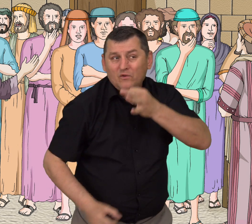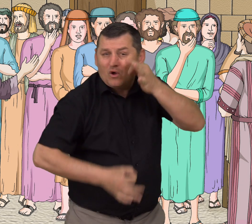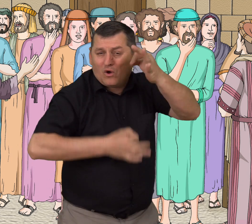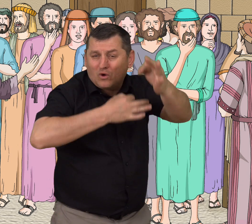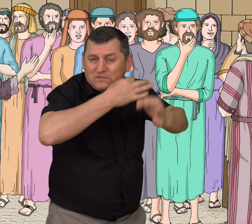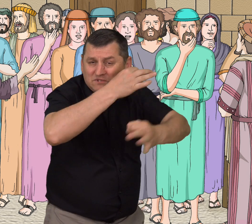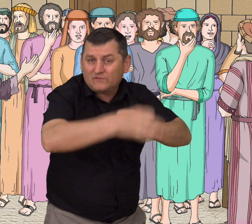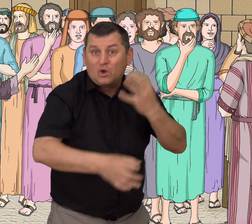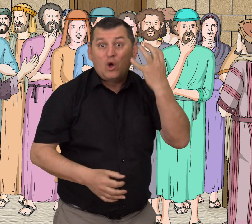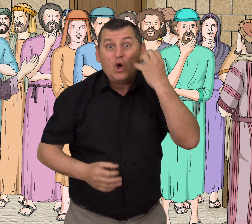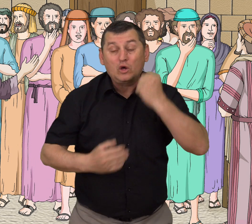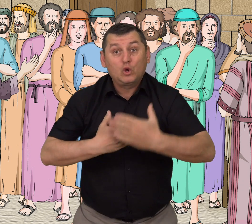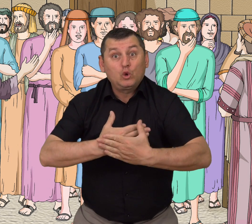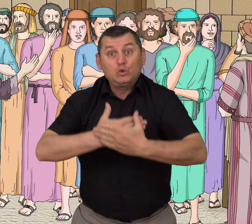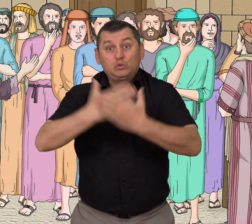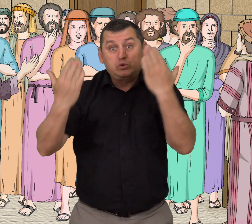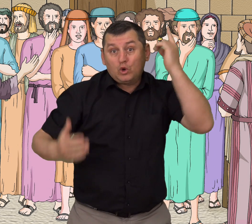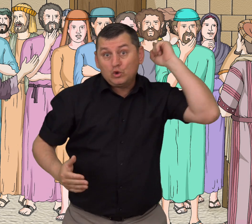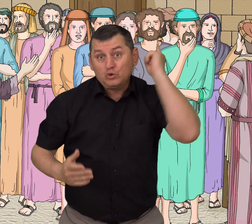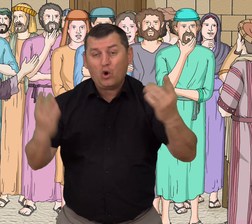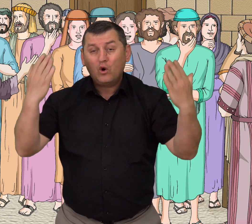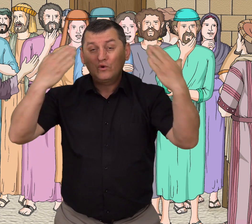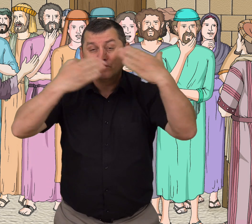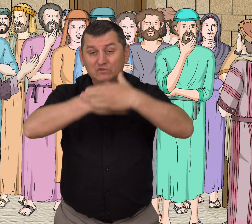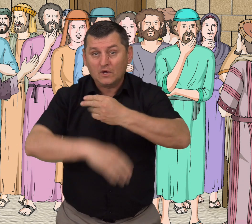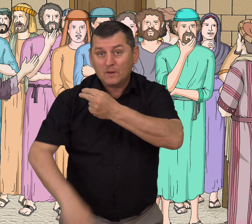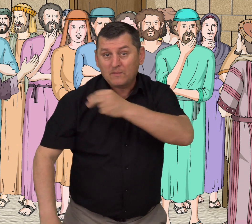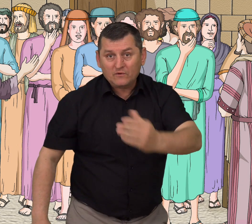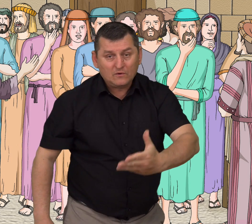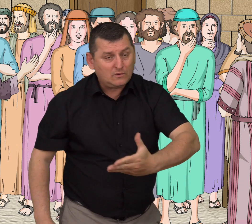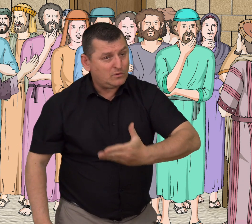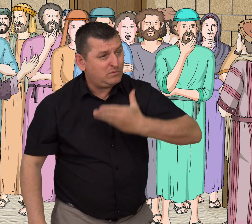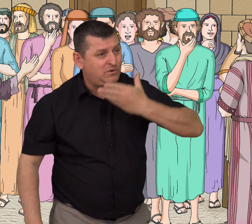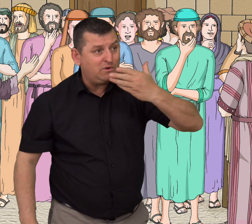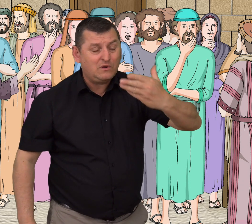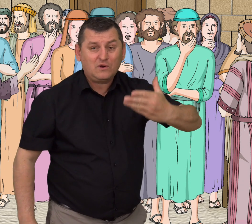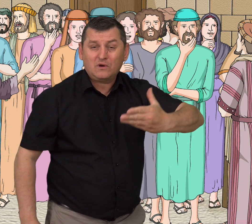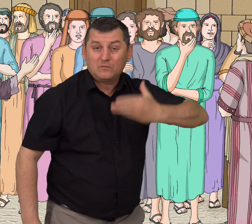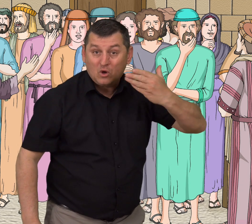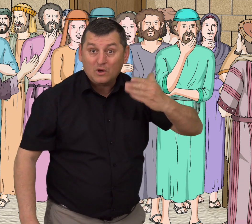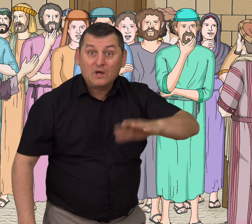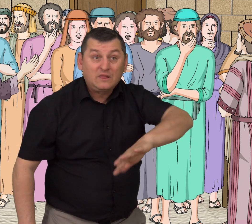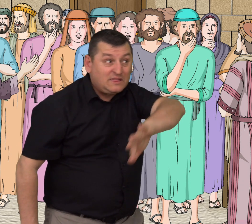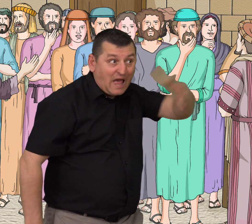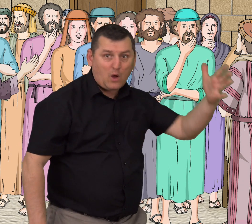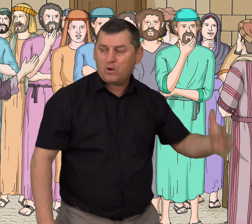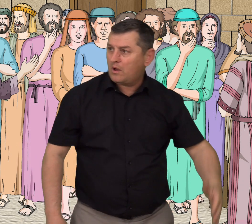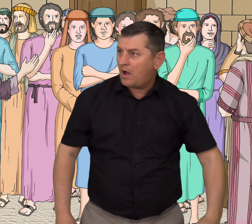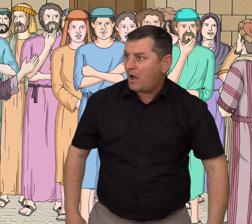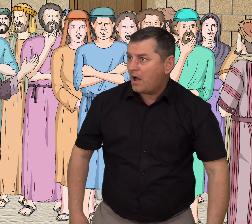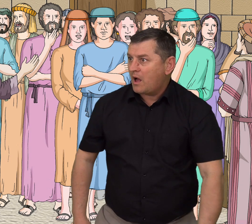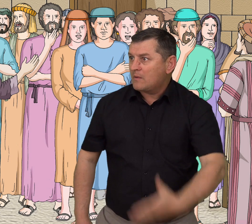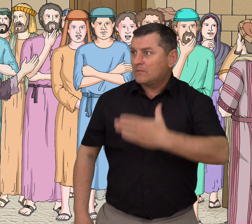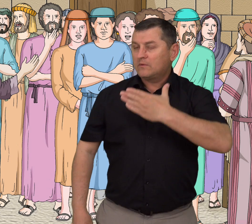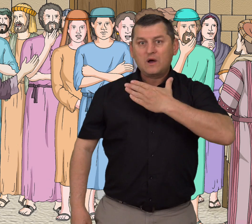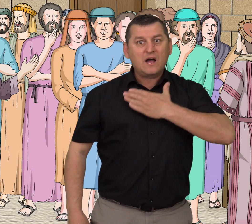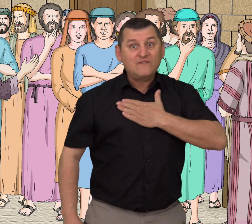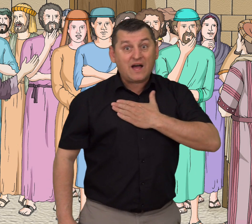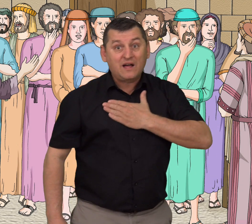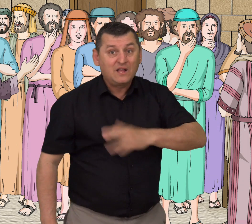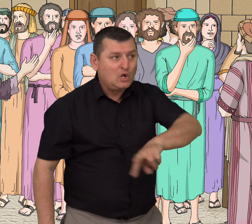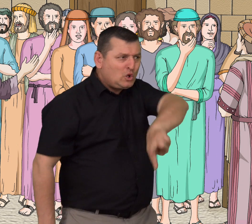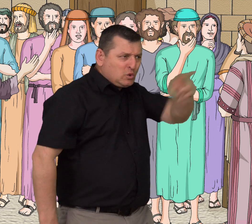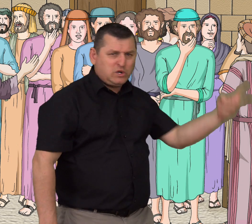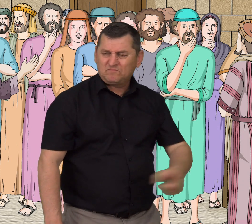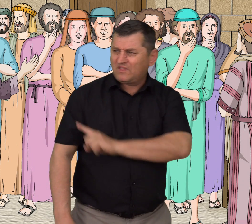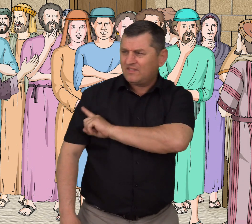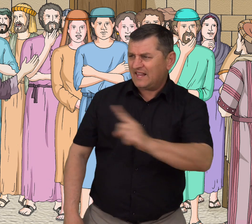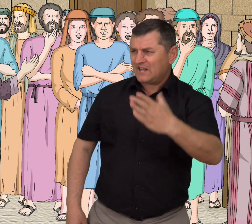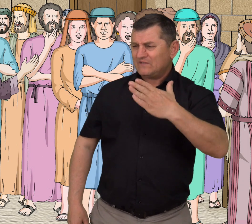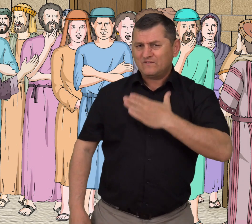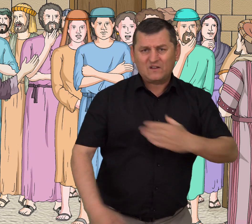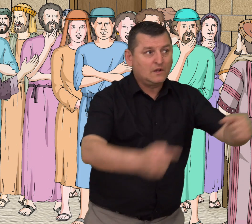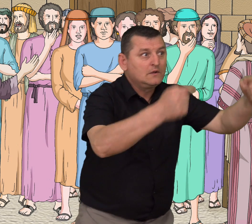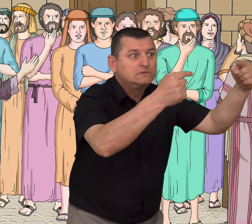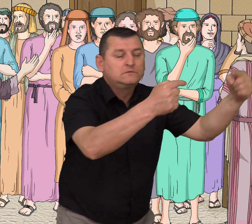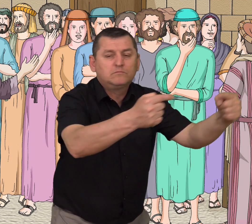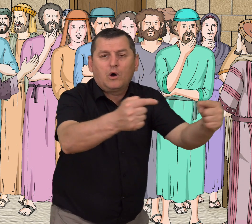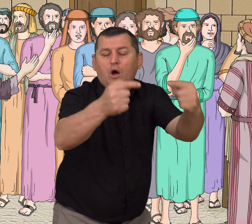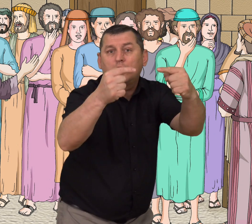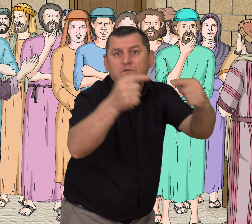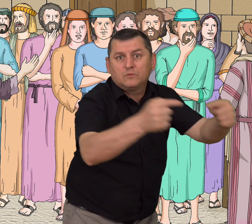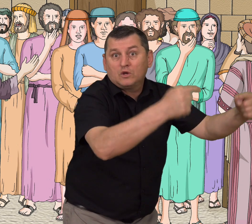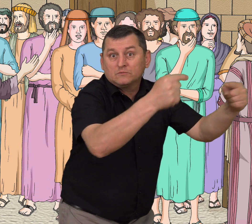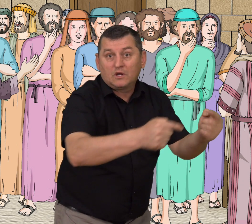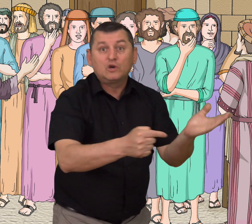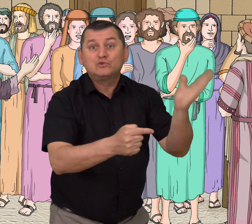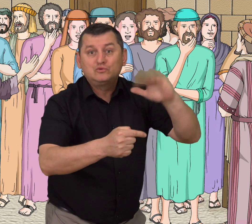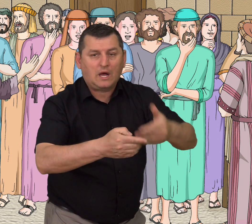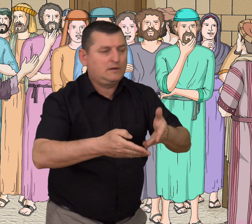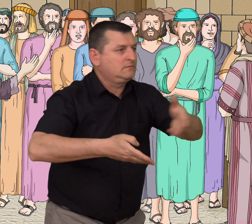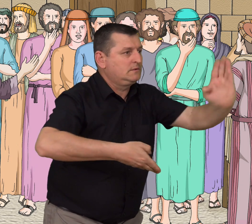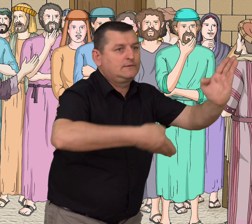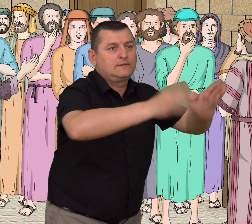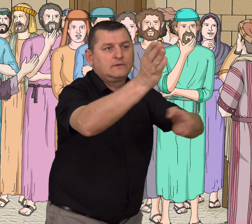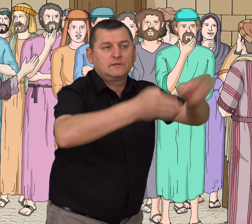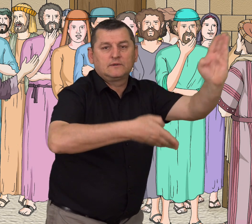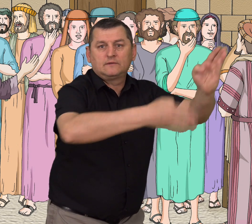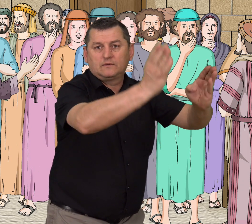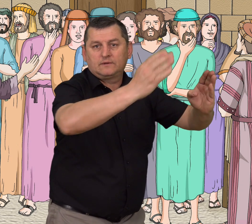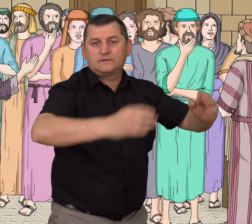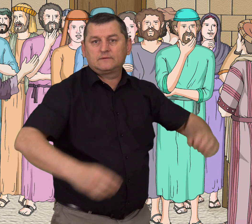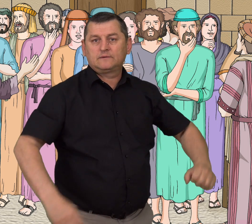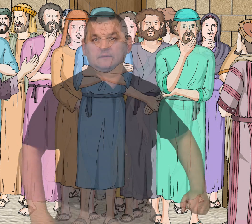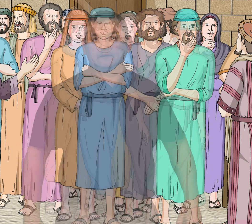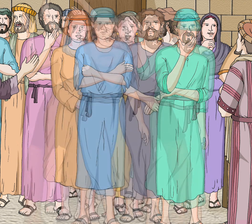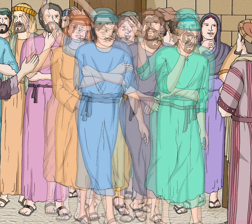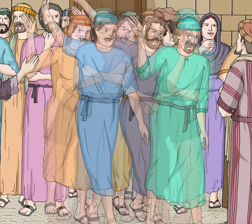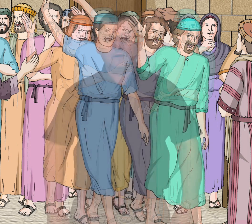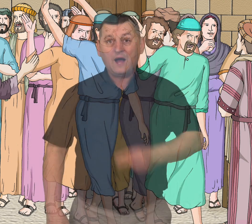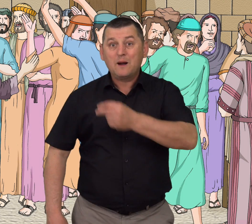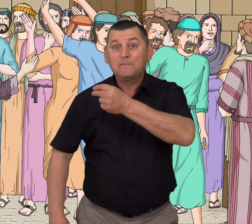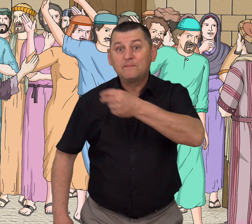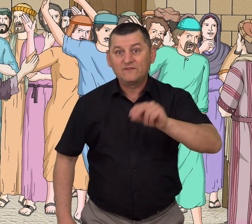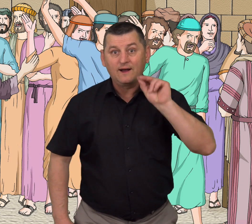Some of them were convinced by what he said, but others refused to believe.